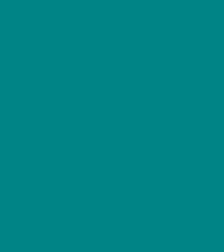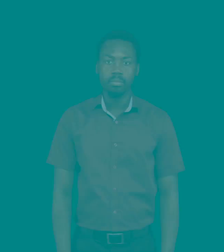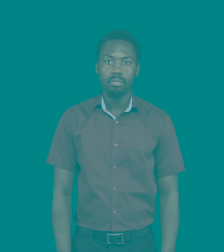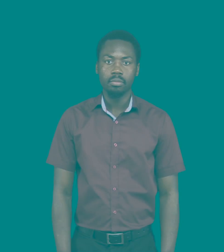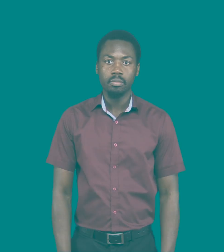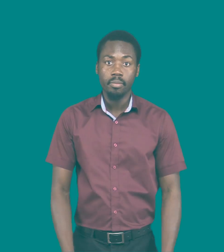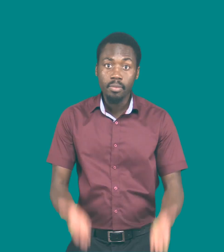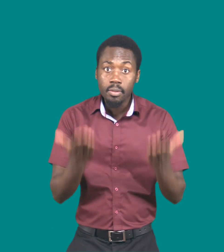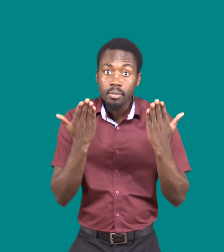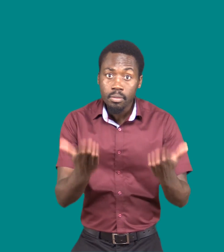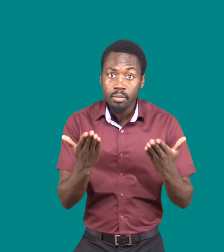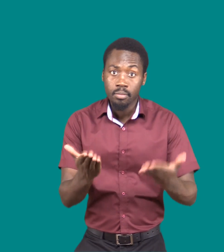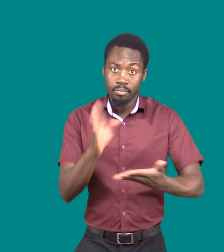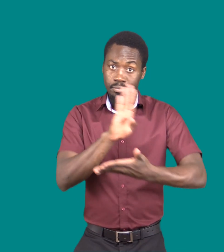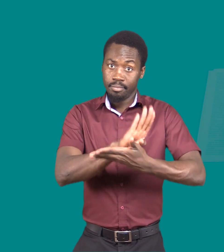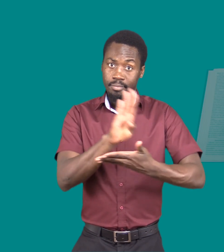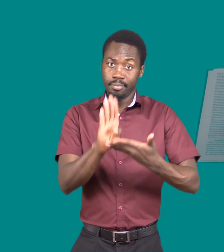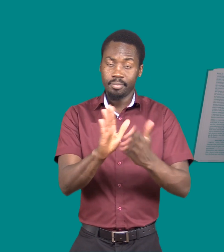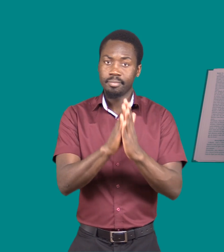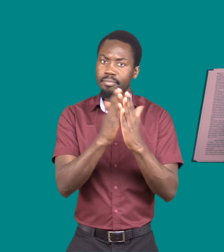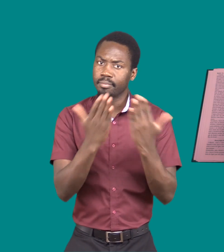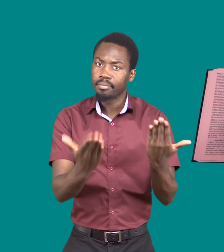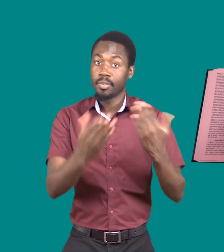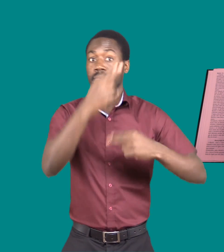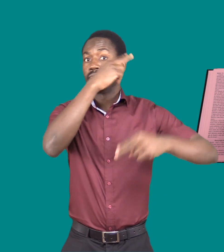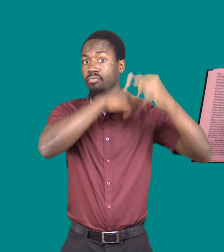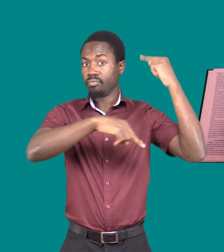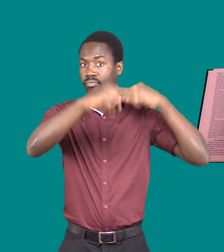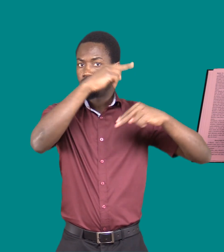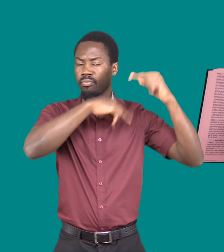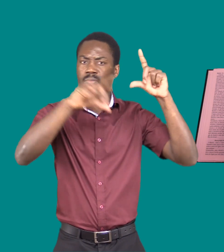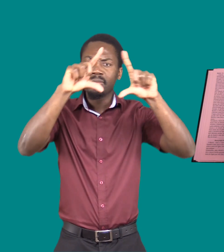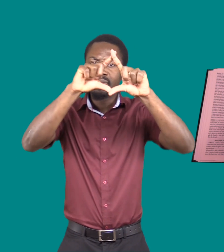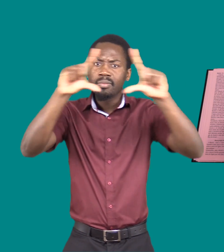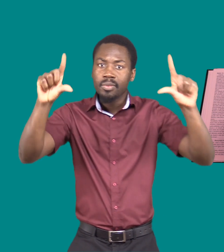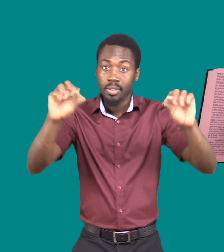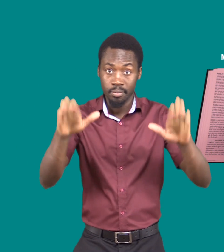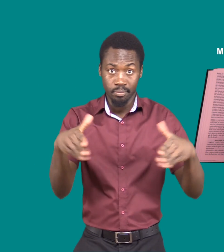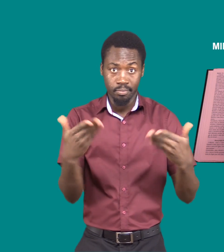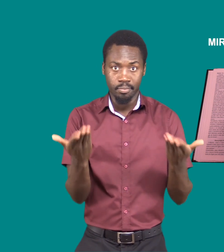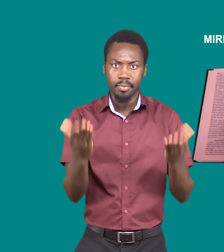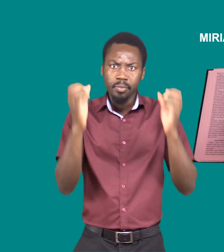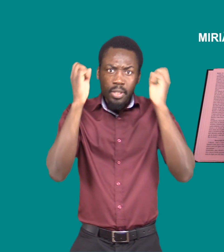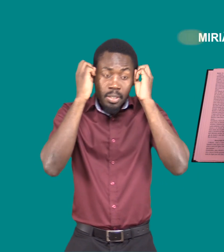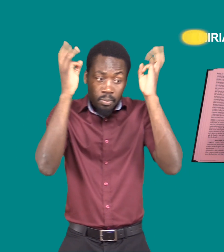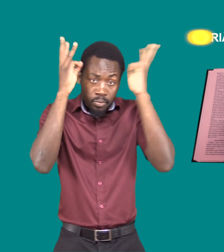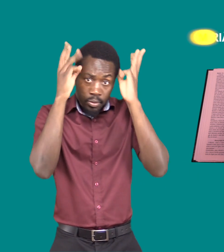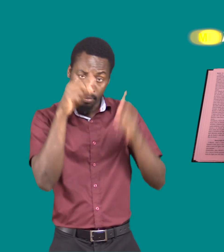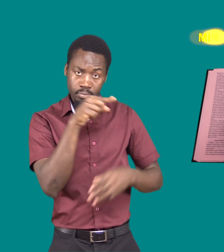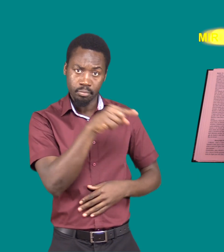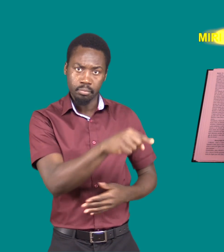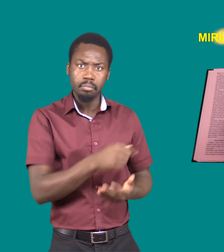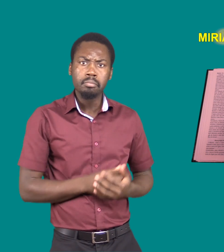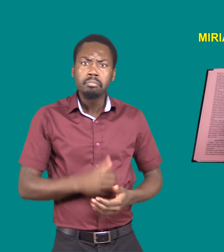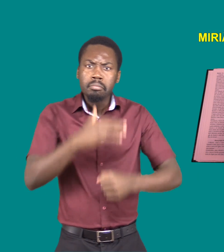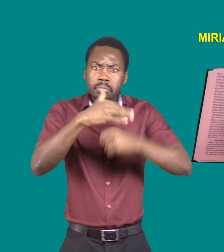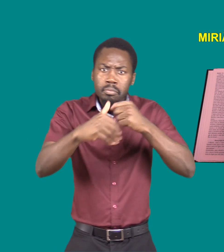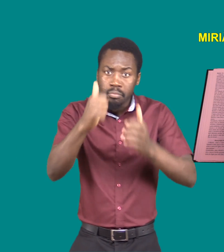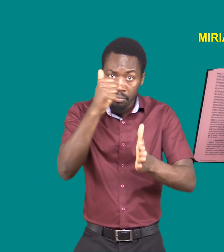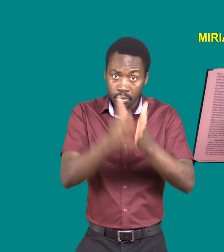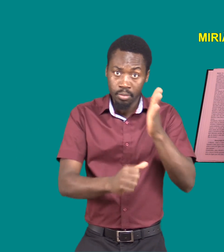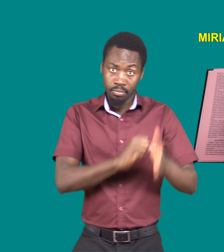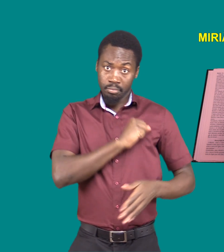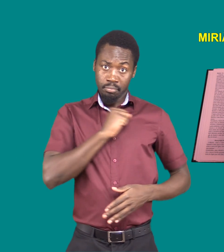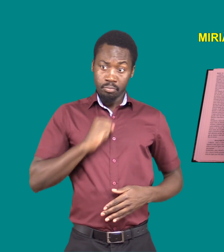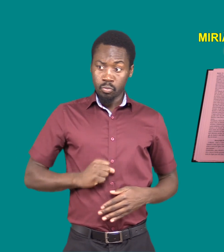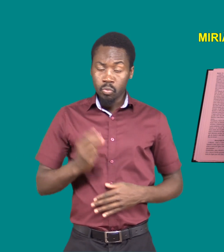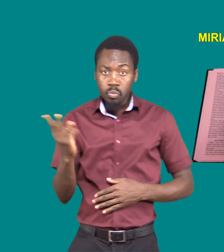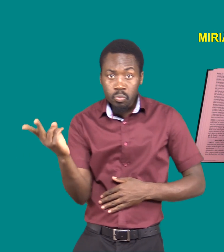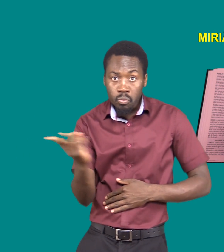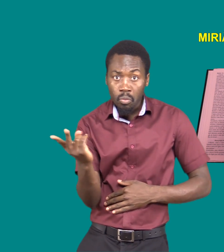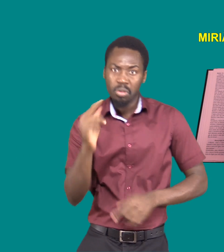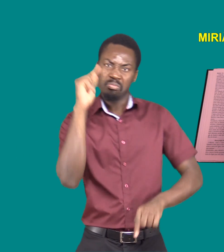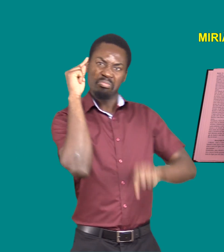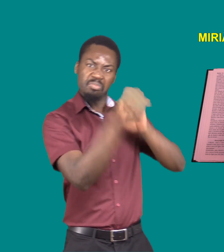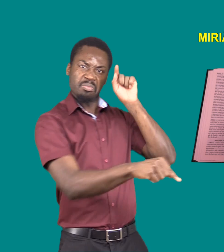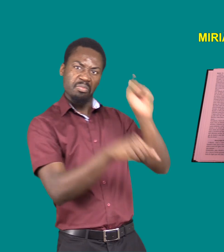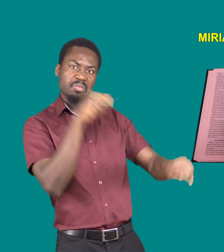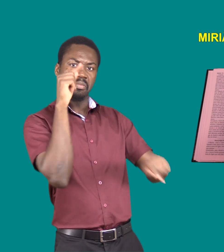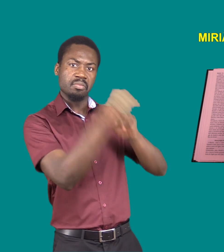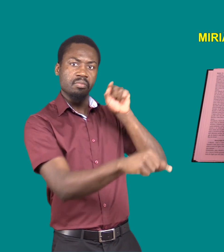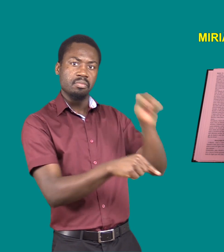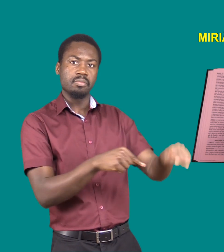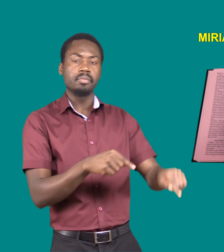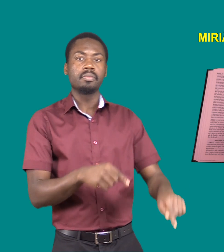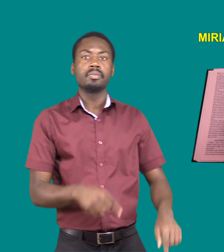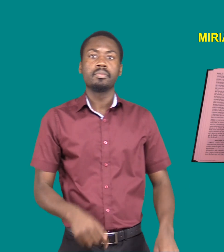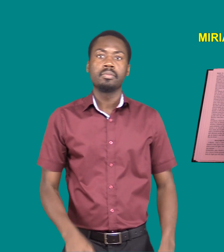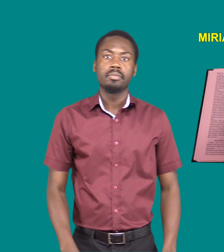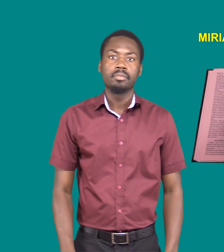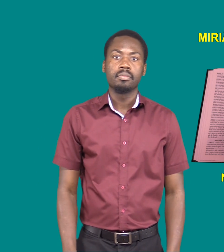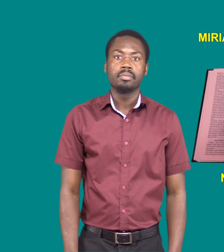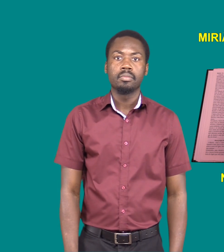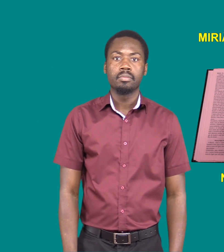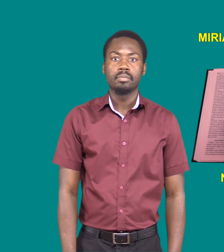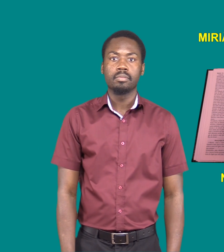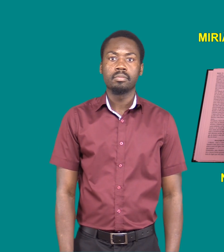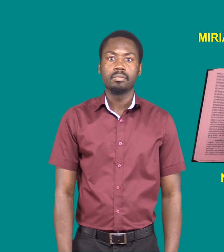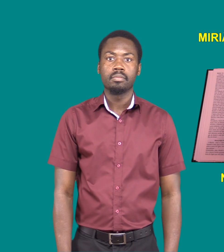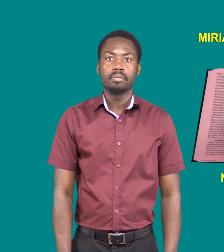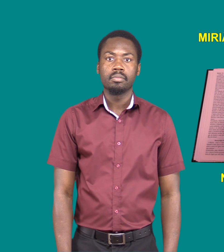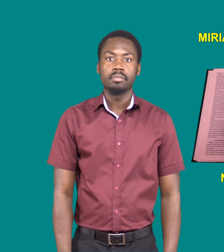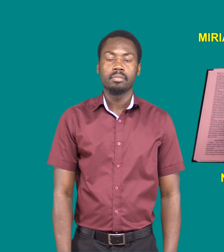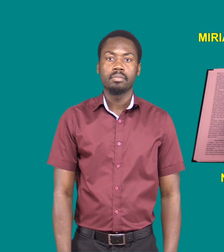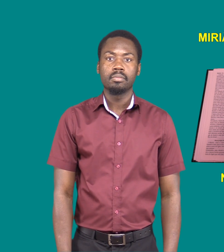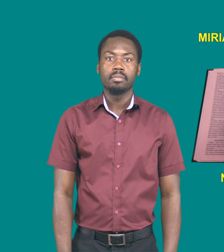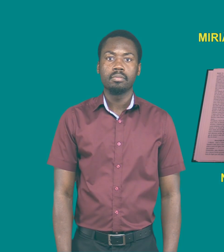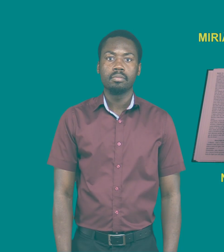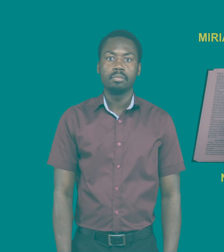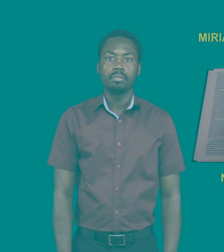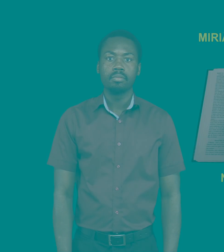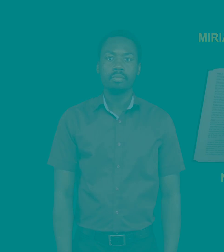Miriam & Aaron criticize Moses